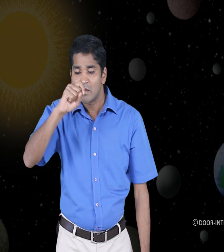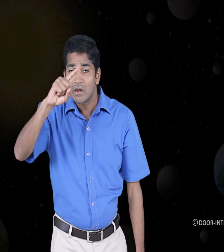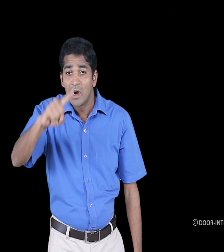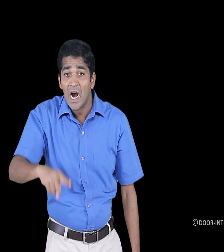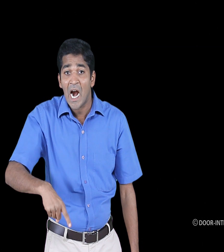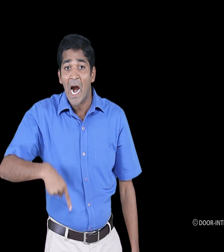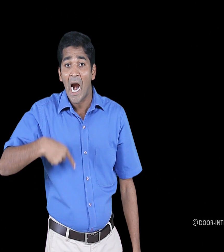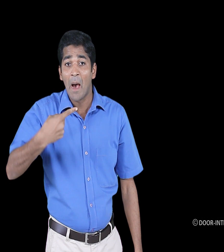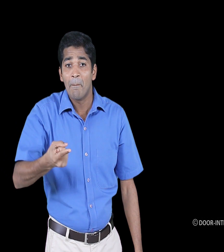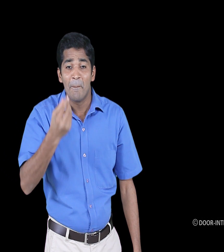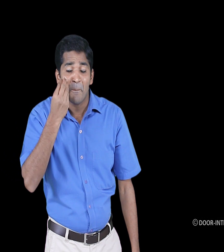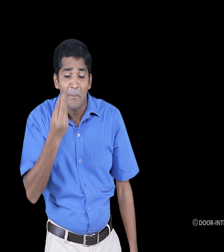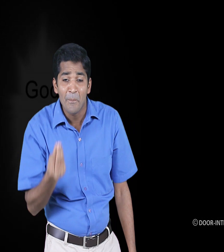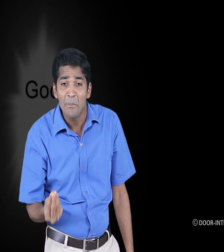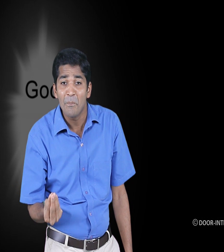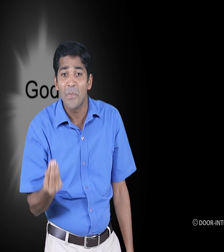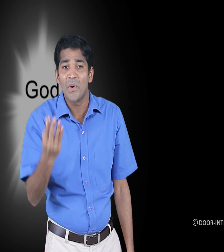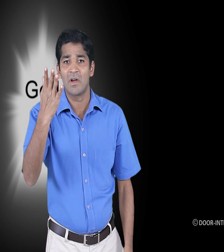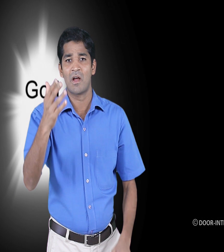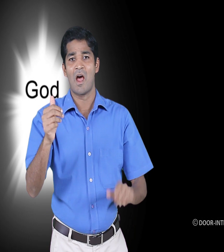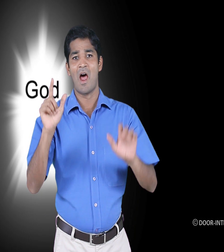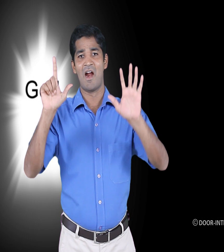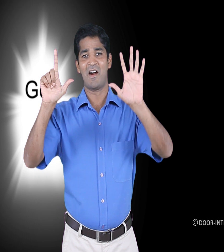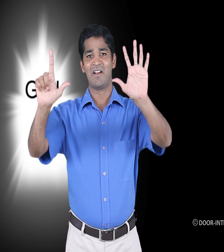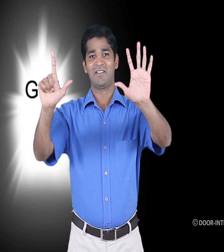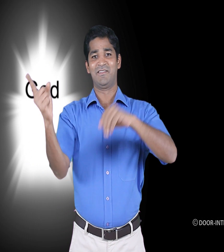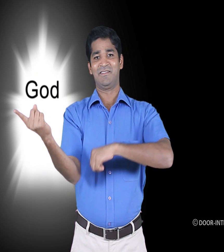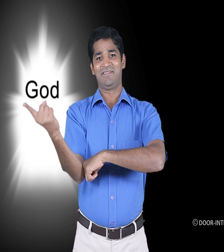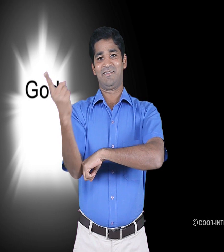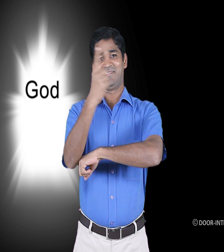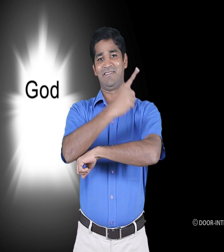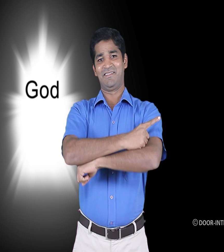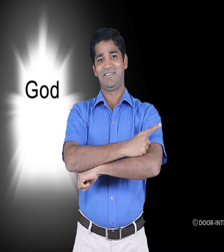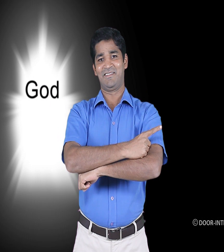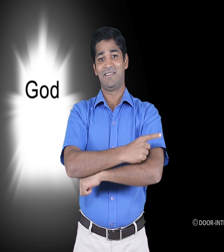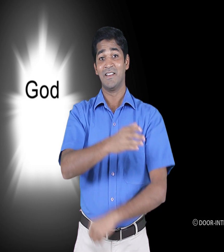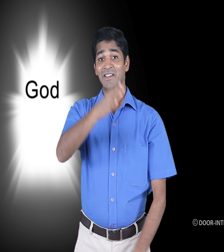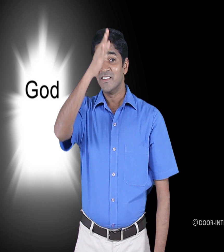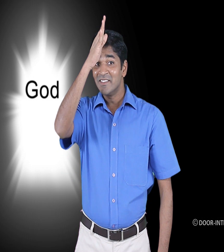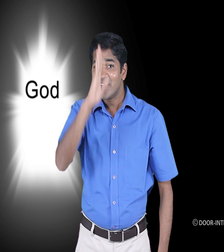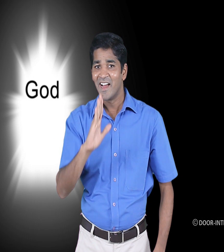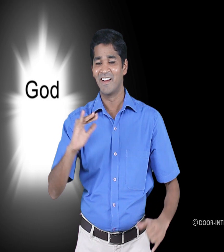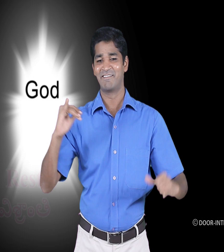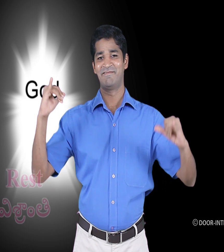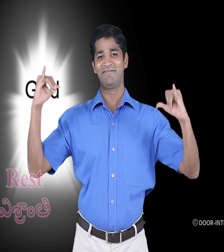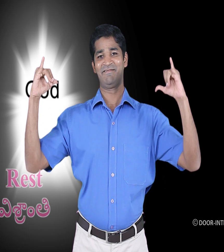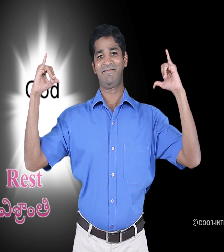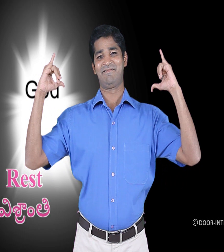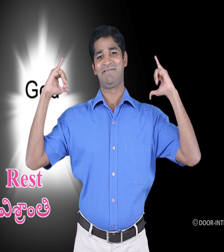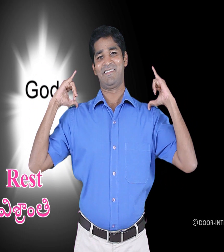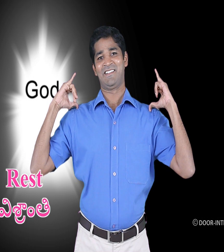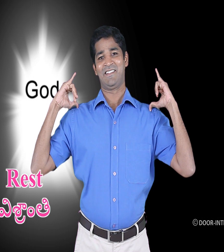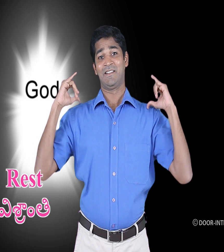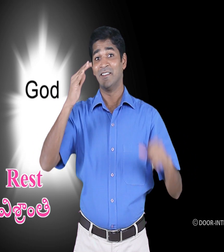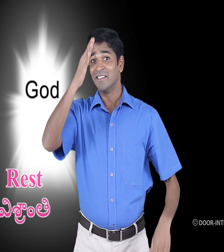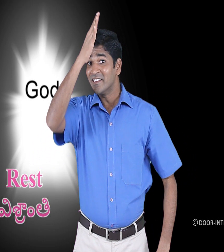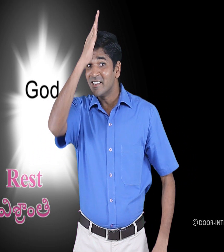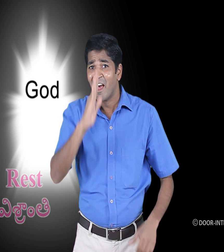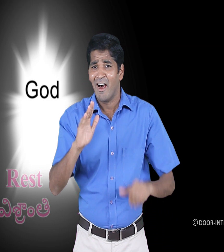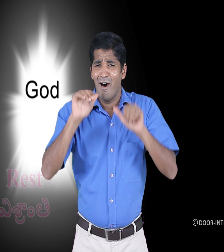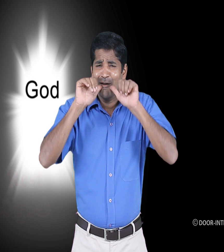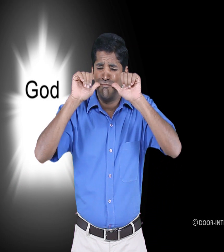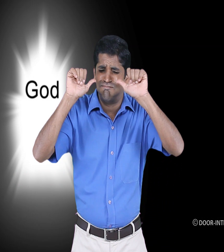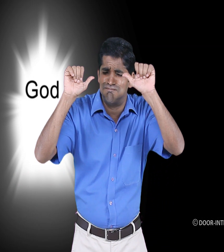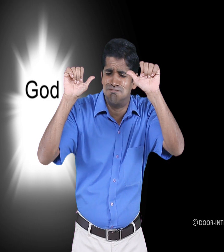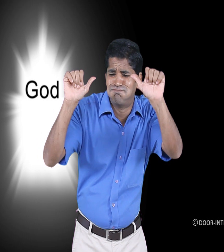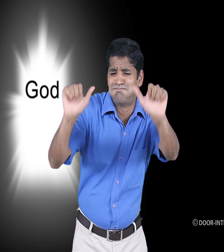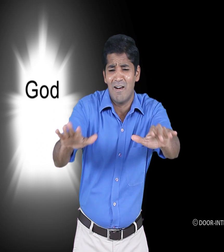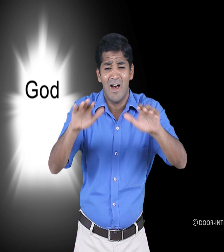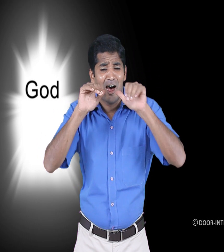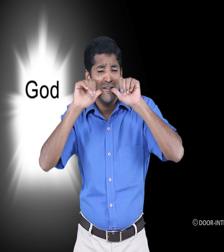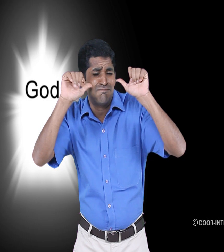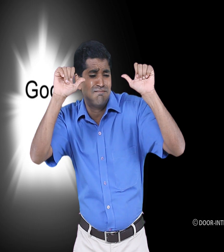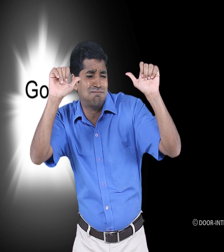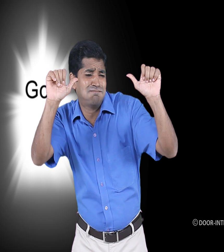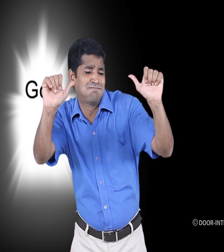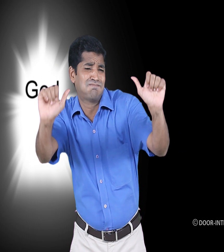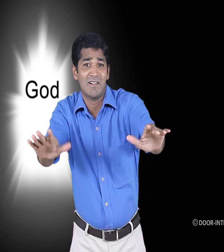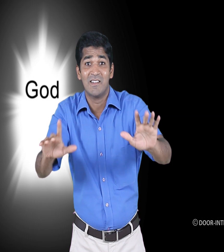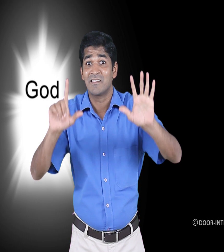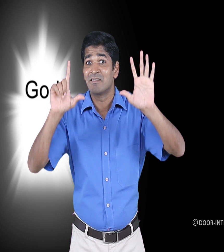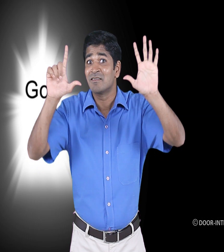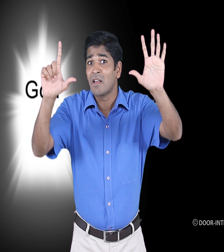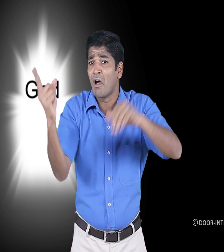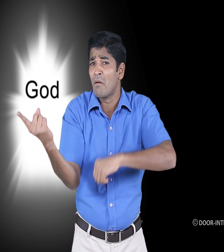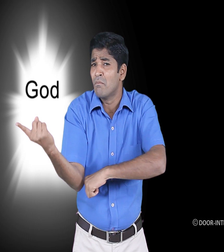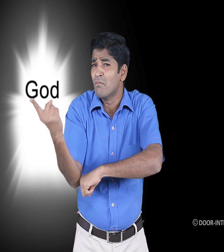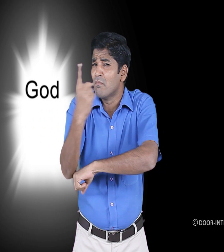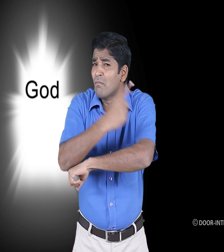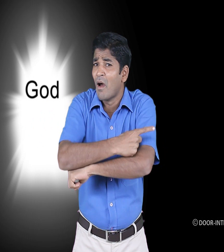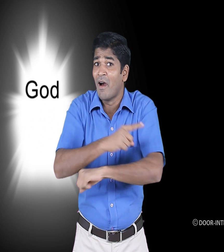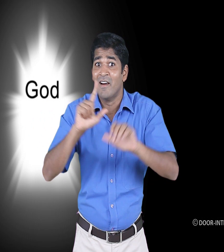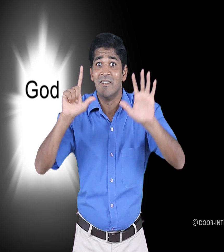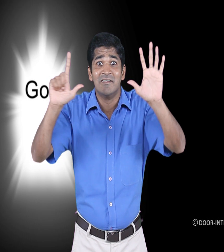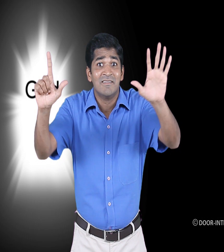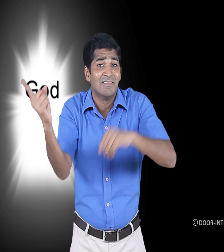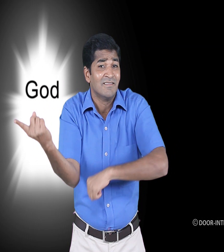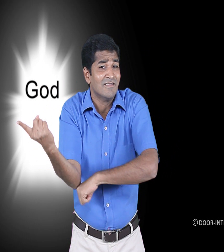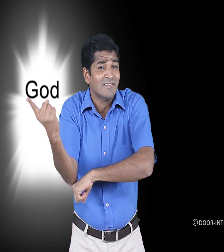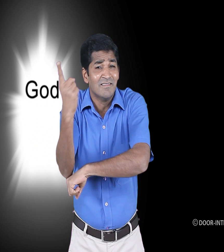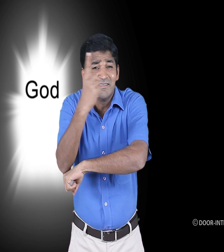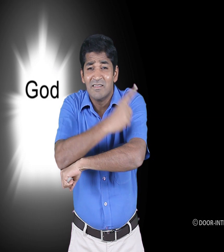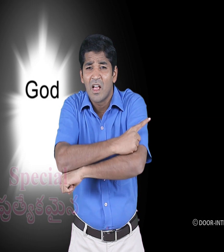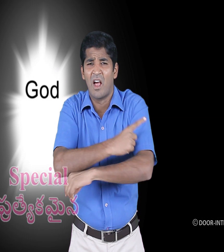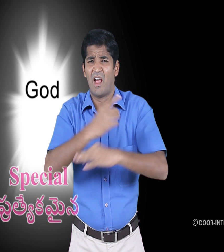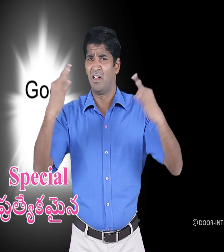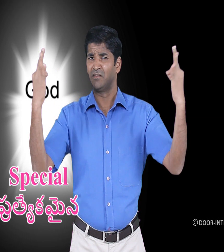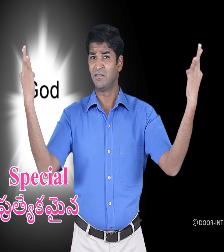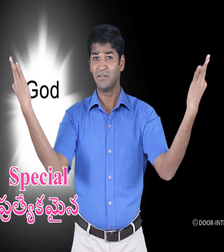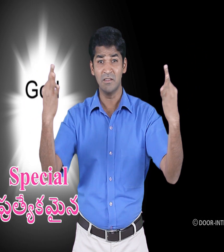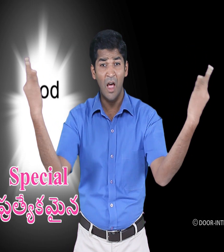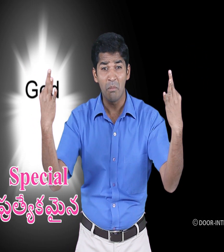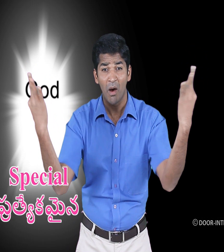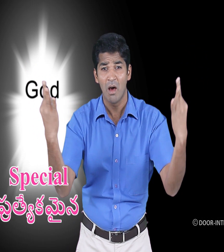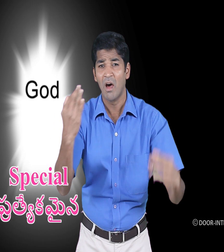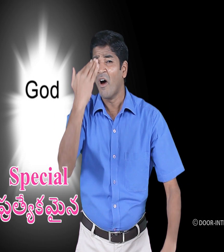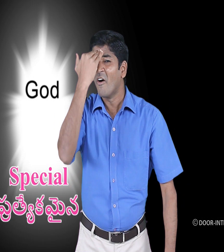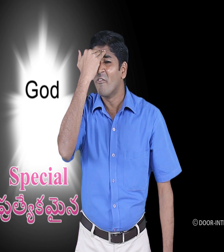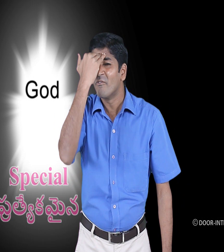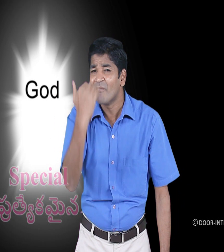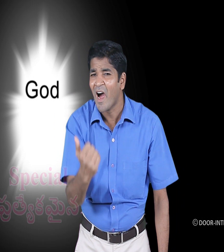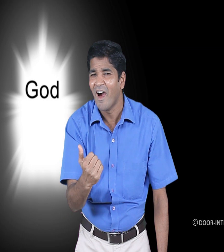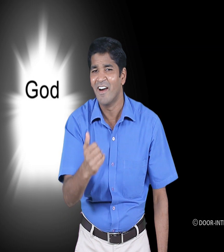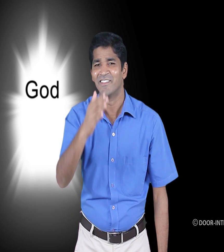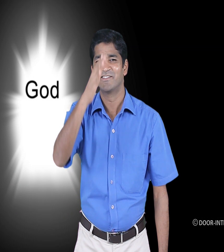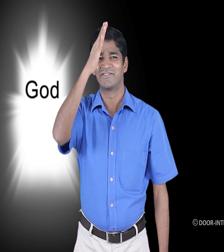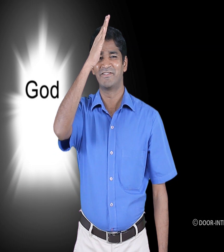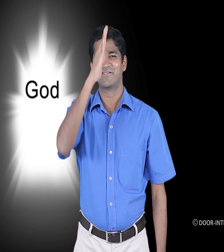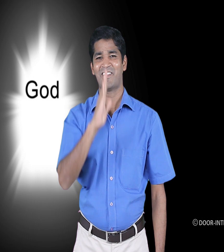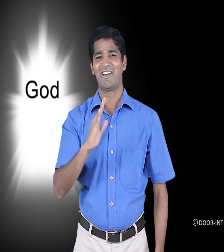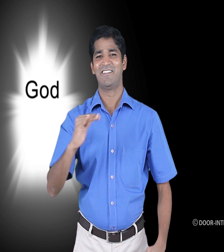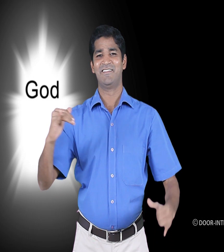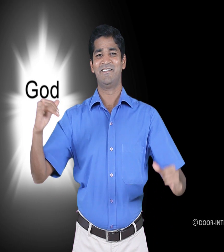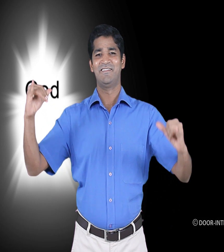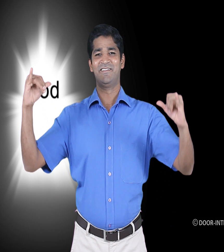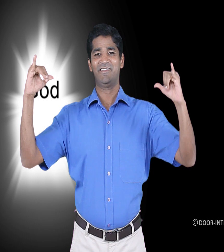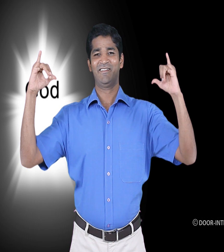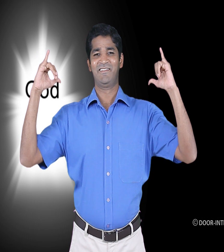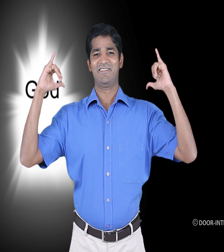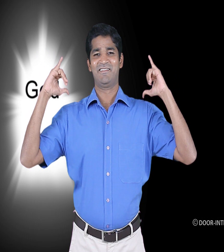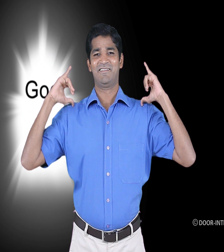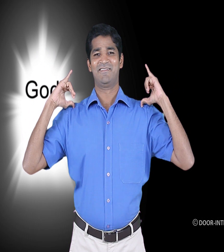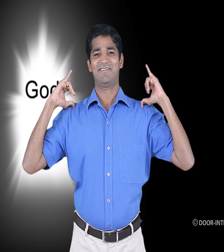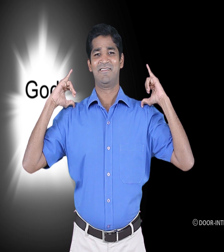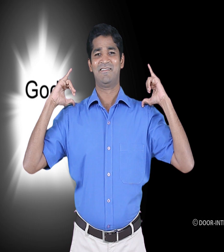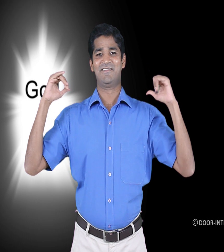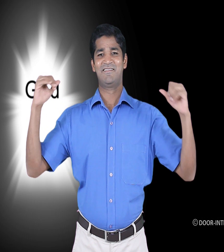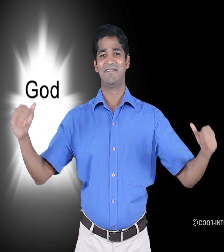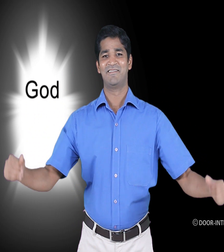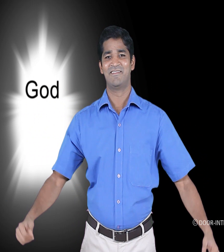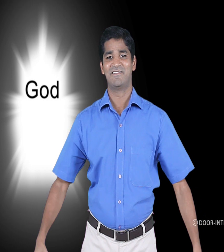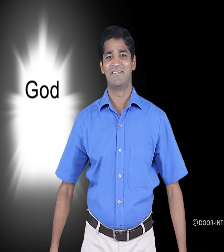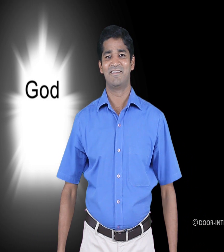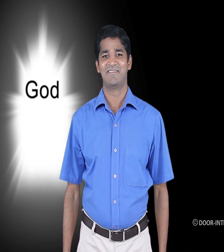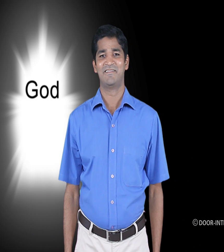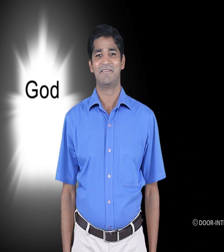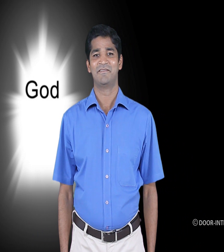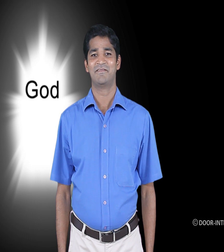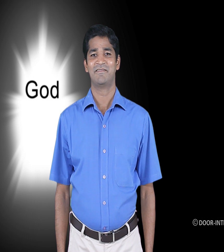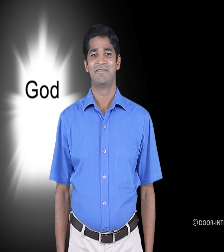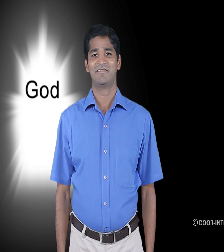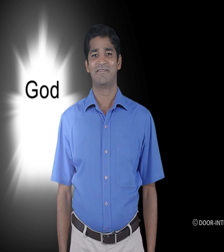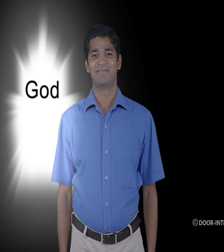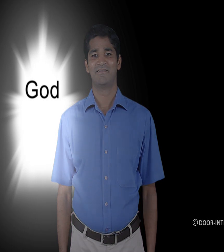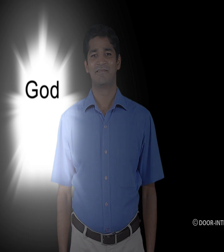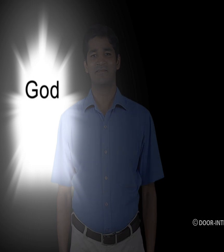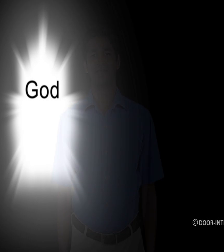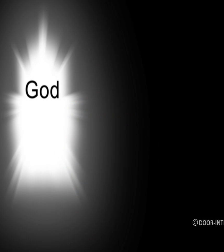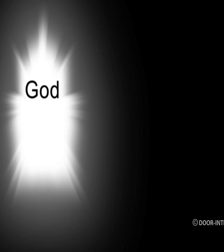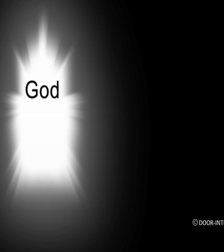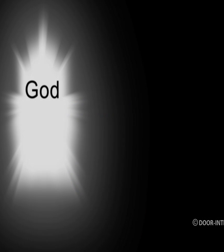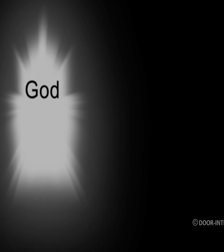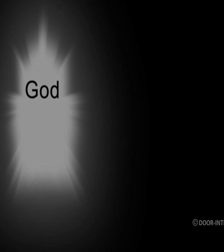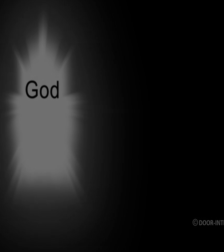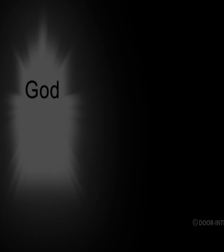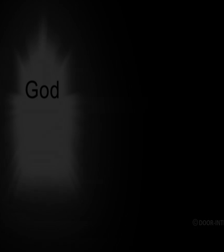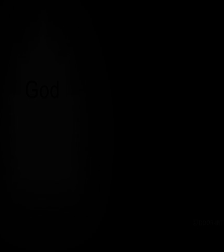And by the seventh day God had finished the work He had been doing; so on that day He rested from all His work. Then God blessed the seventh day and sanctified it, because on that day He rested from all the work of creation that He had accomplished.